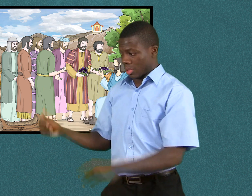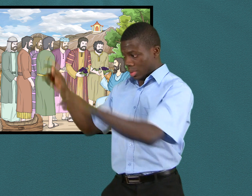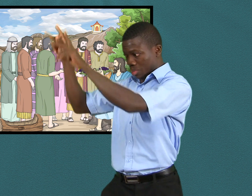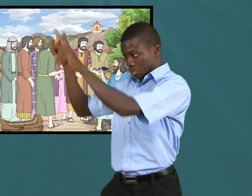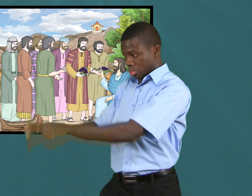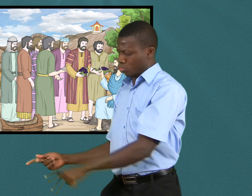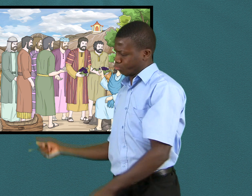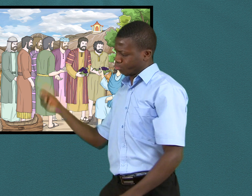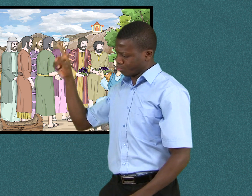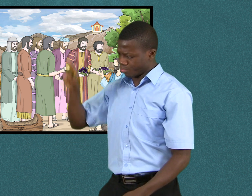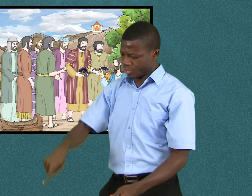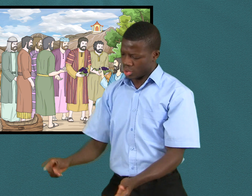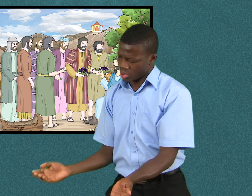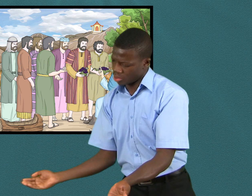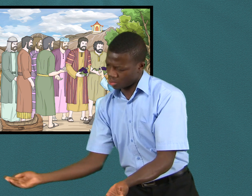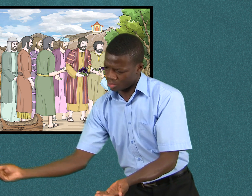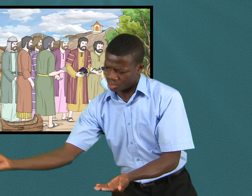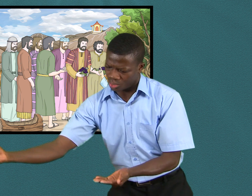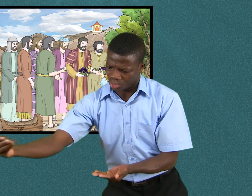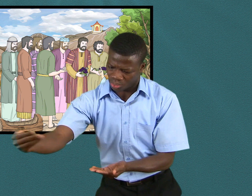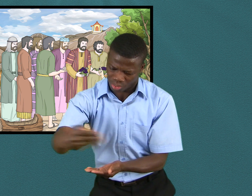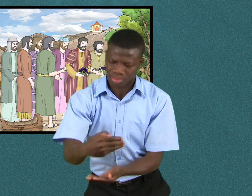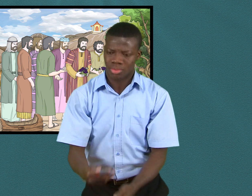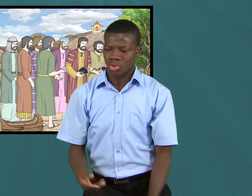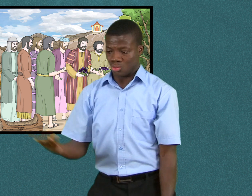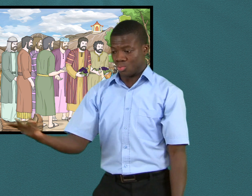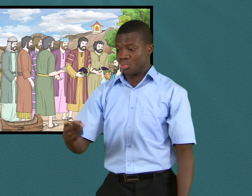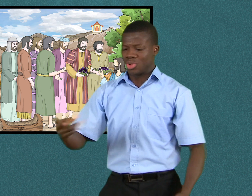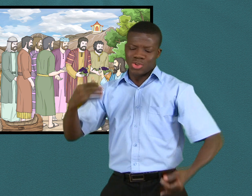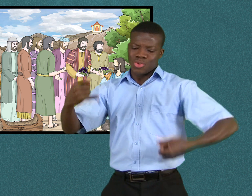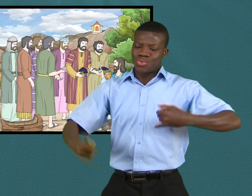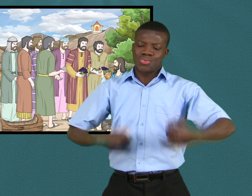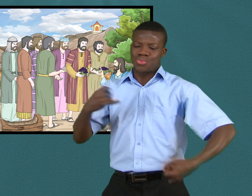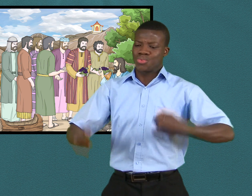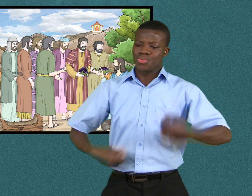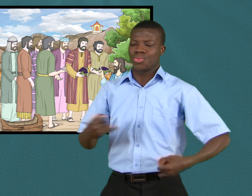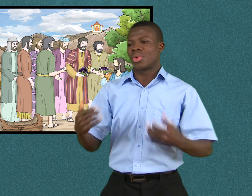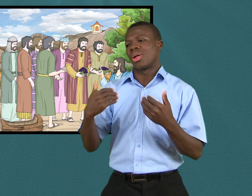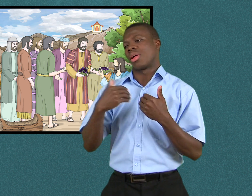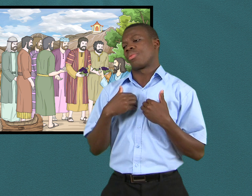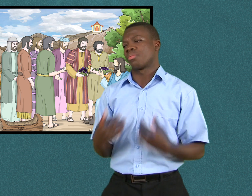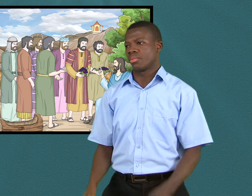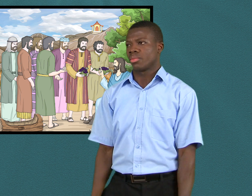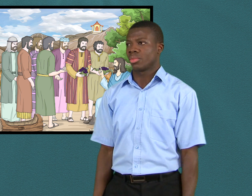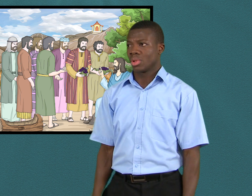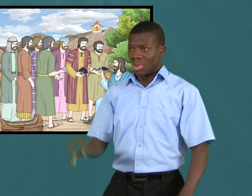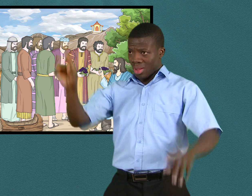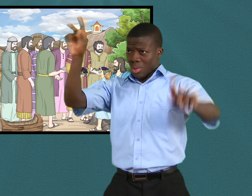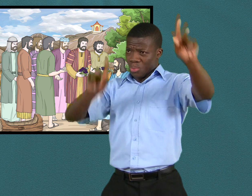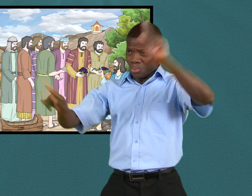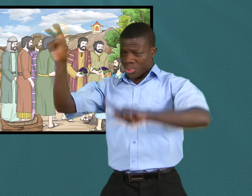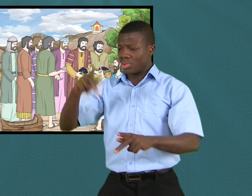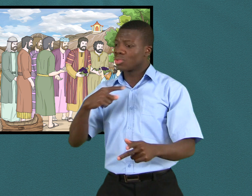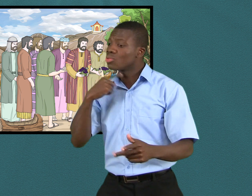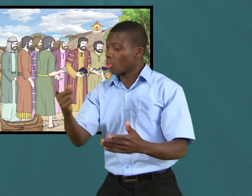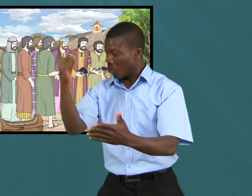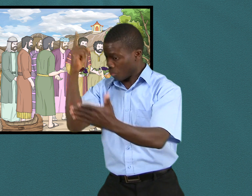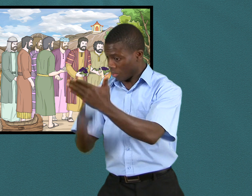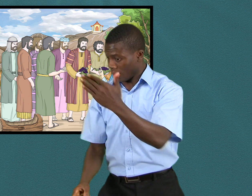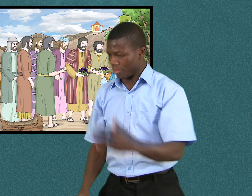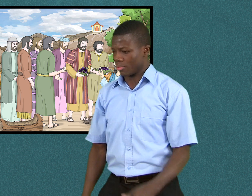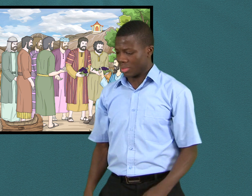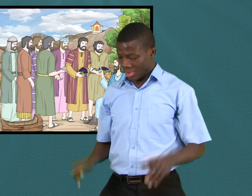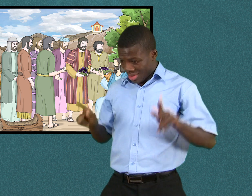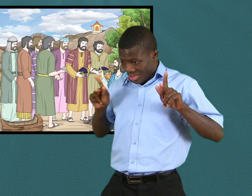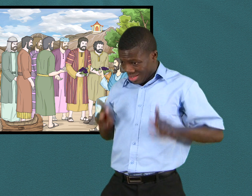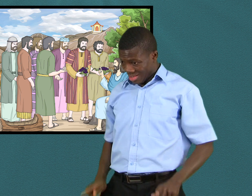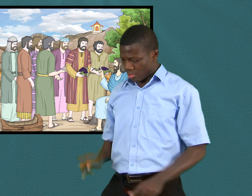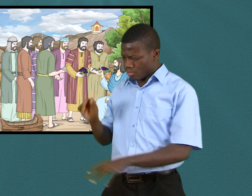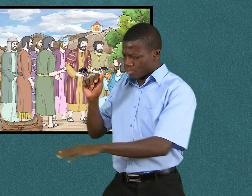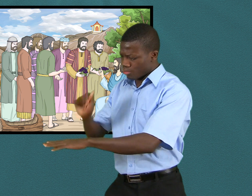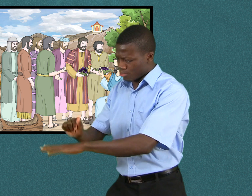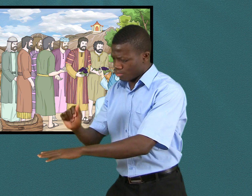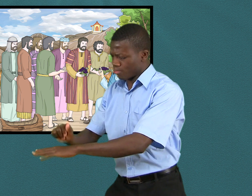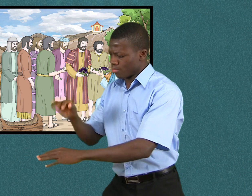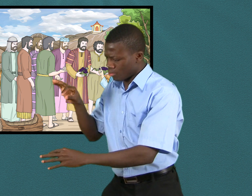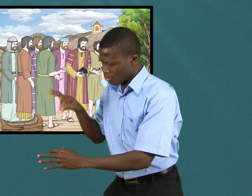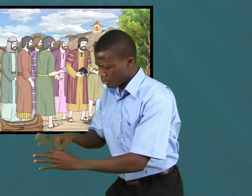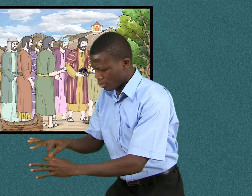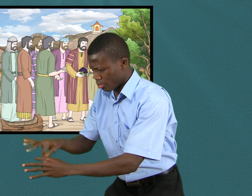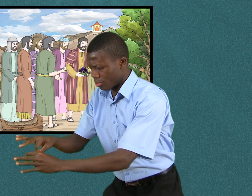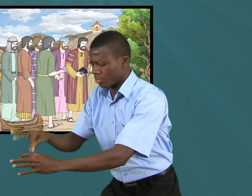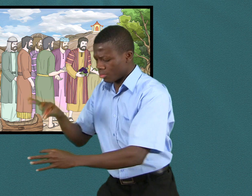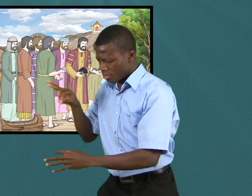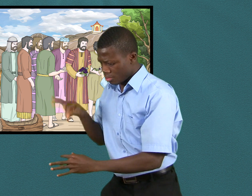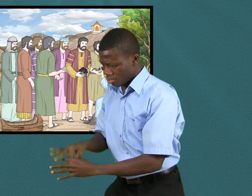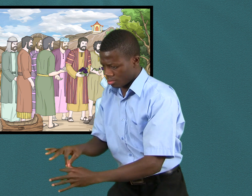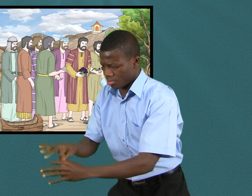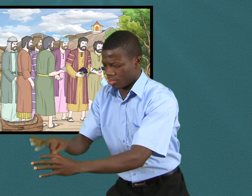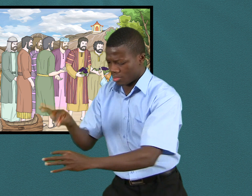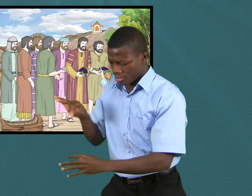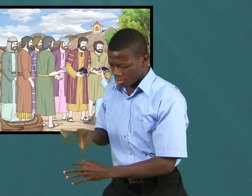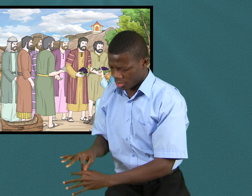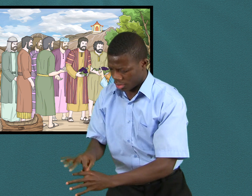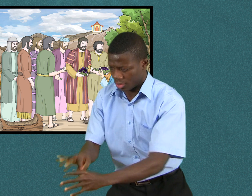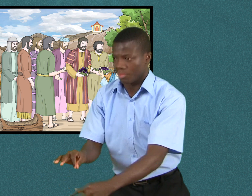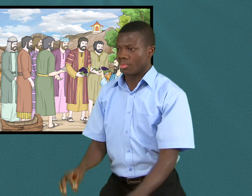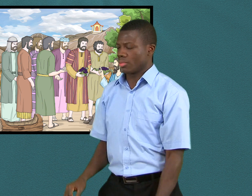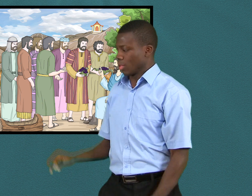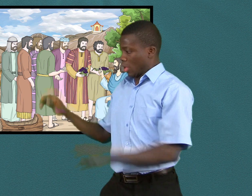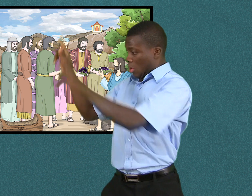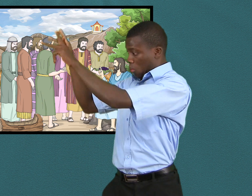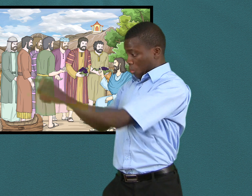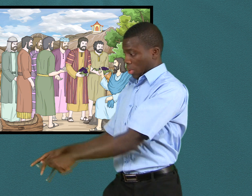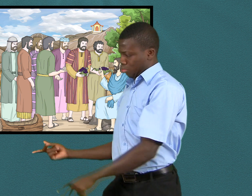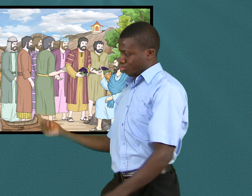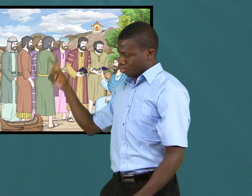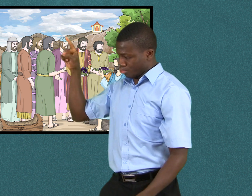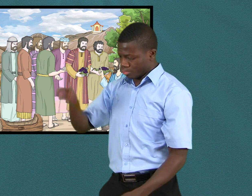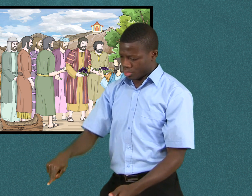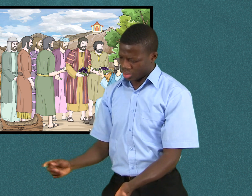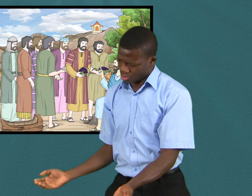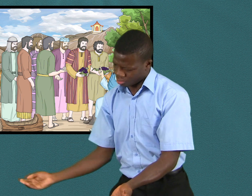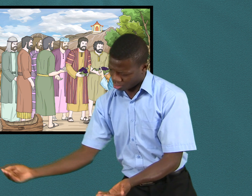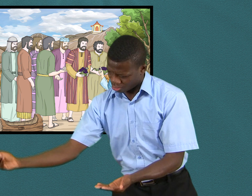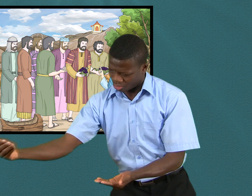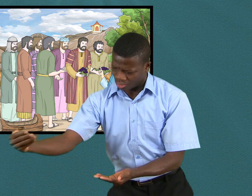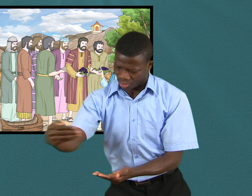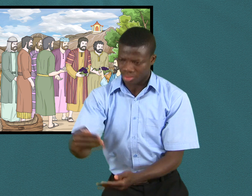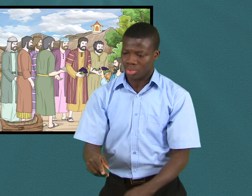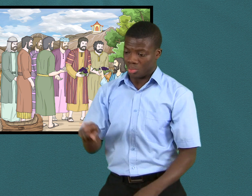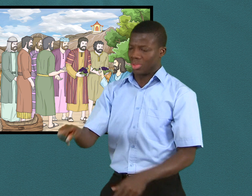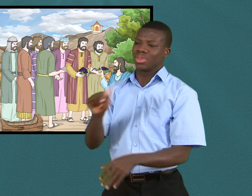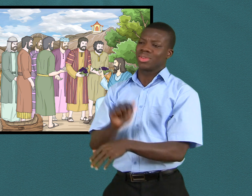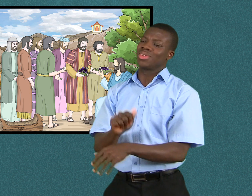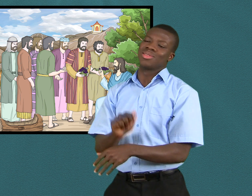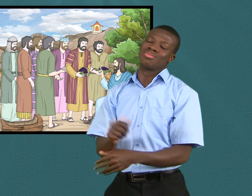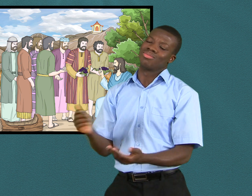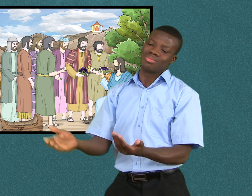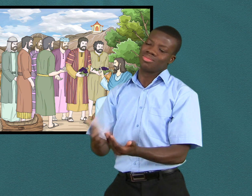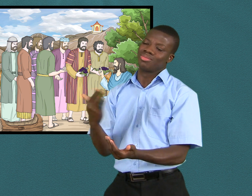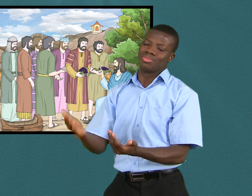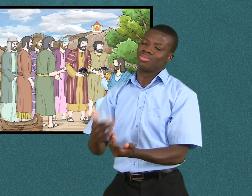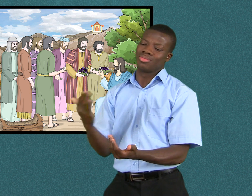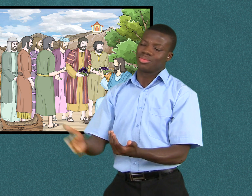others have done the hard work, and now you have taken up their labor.”